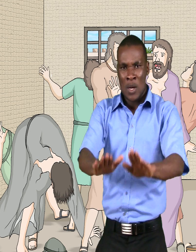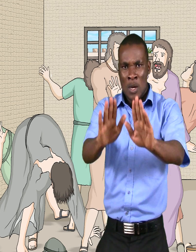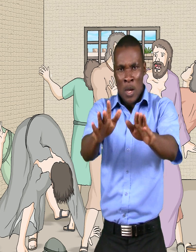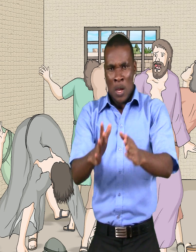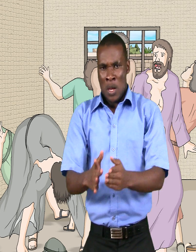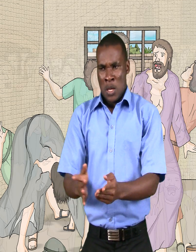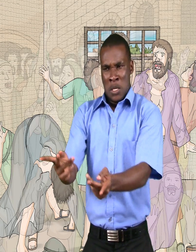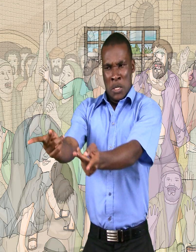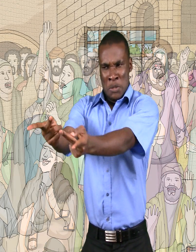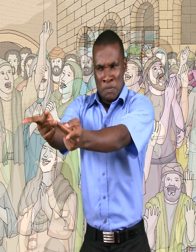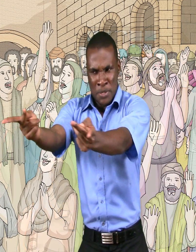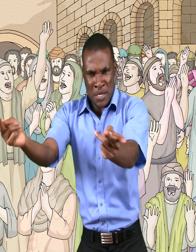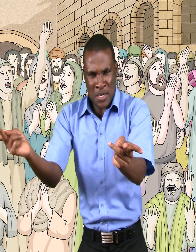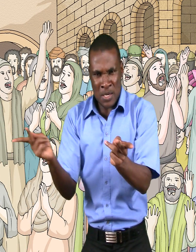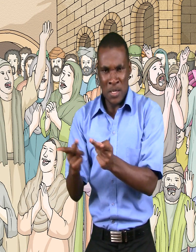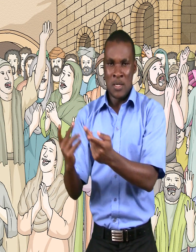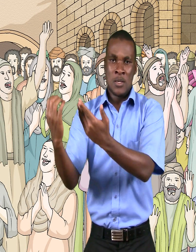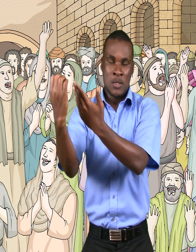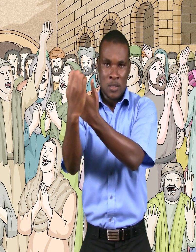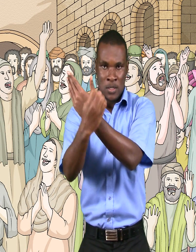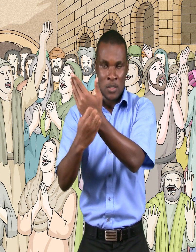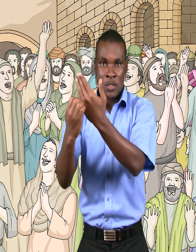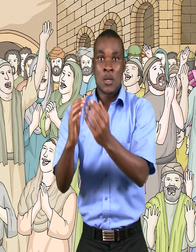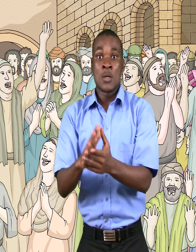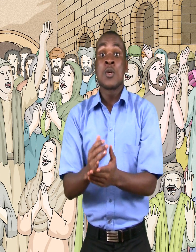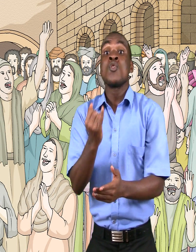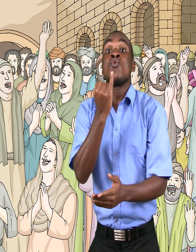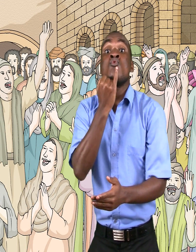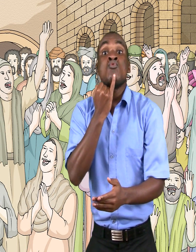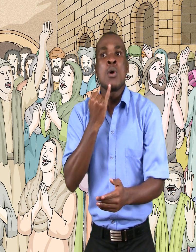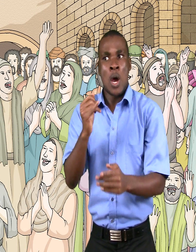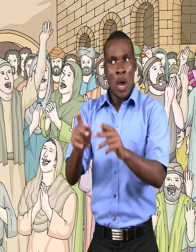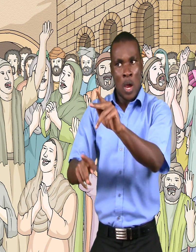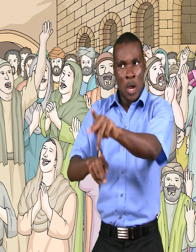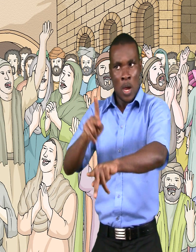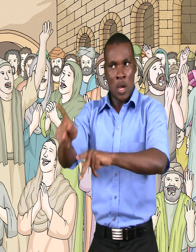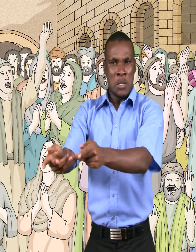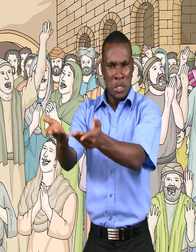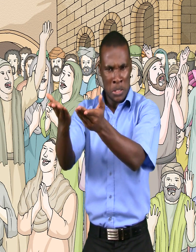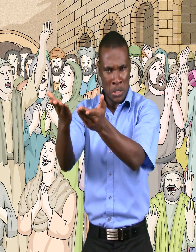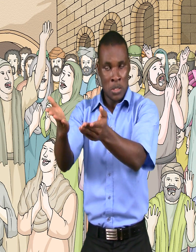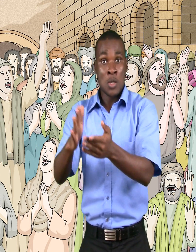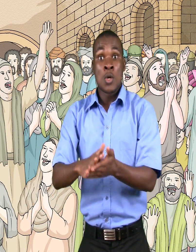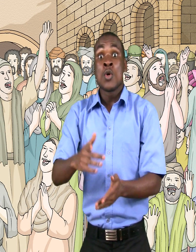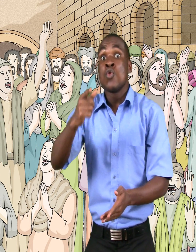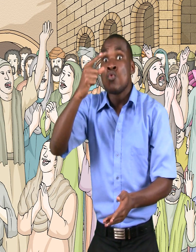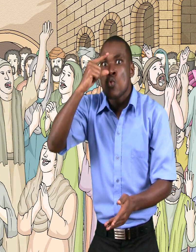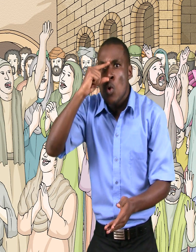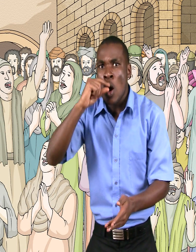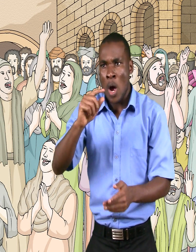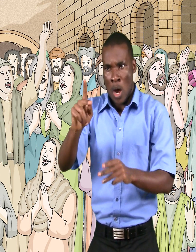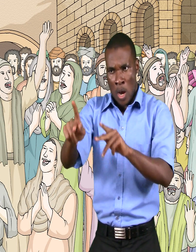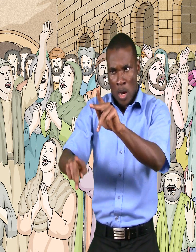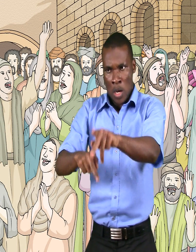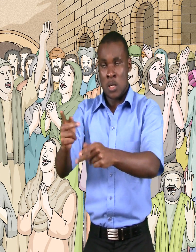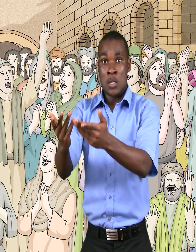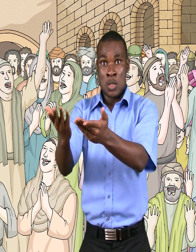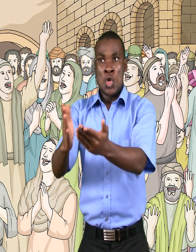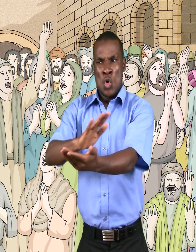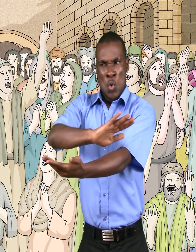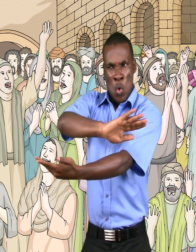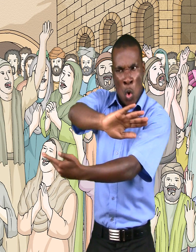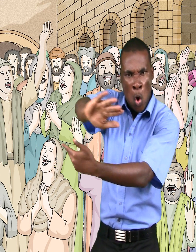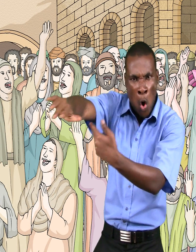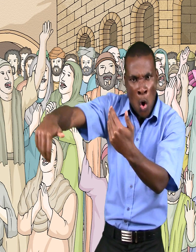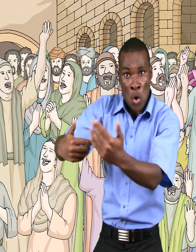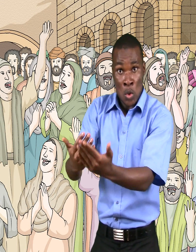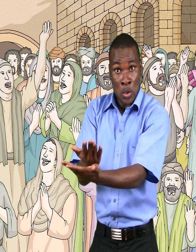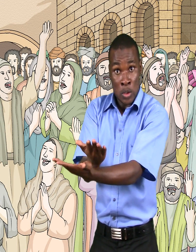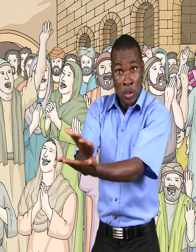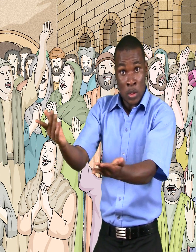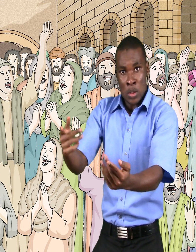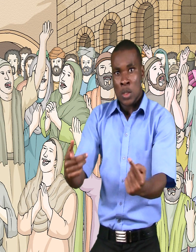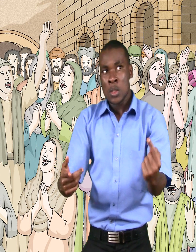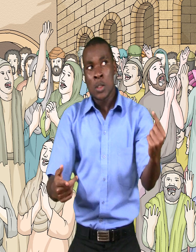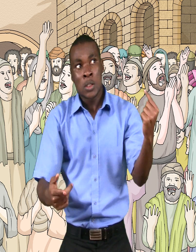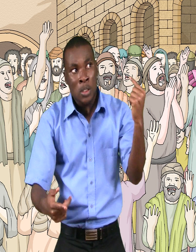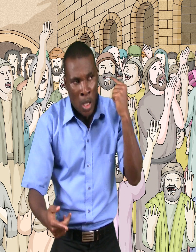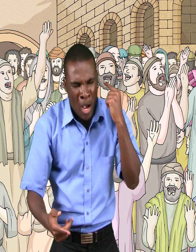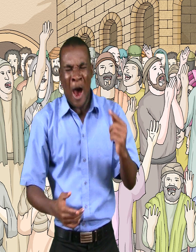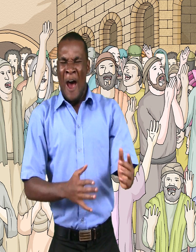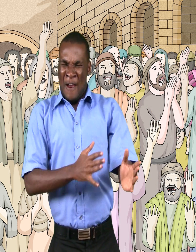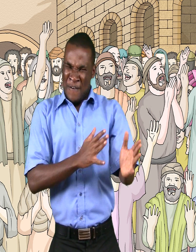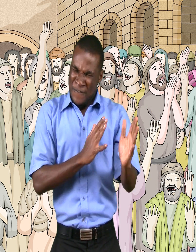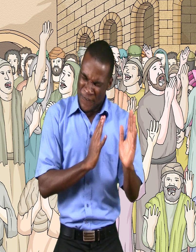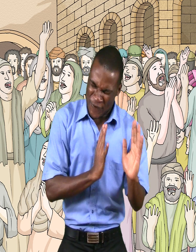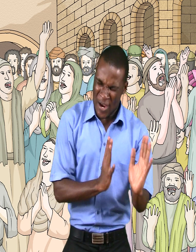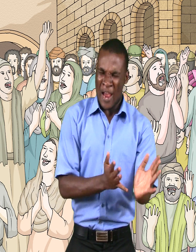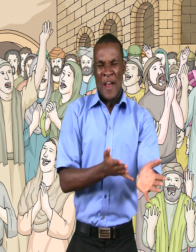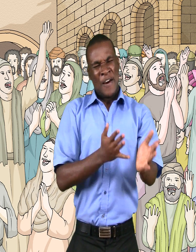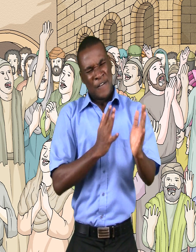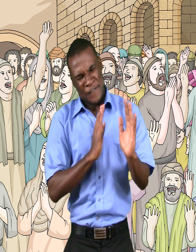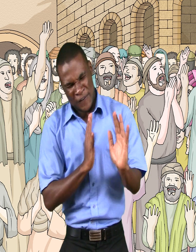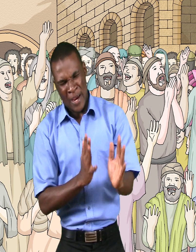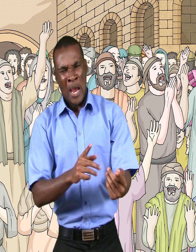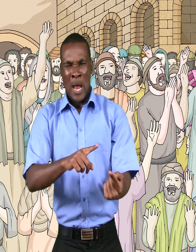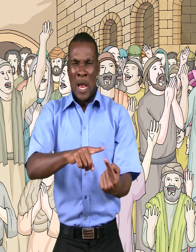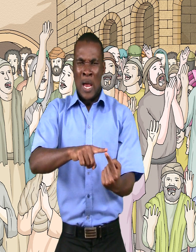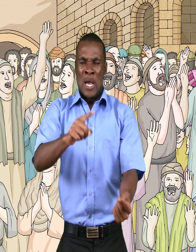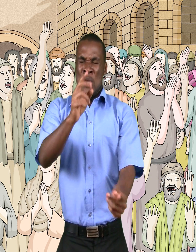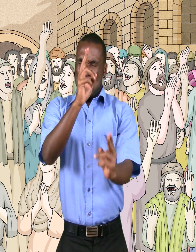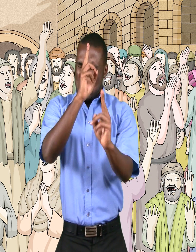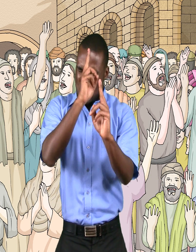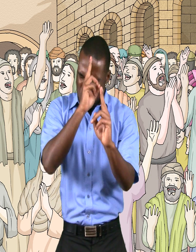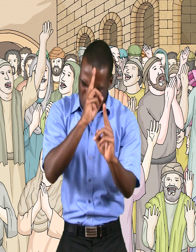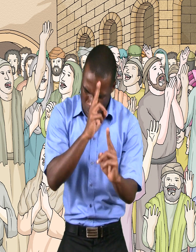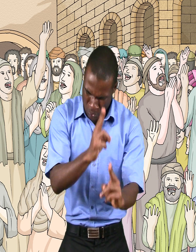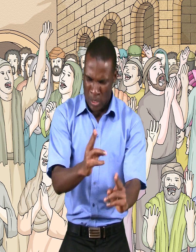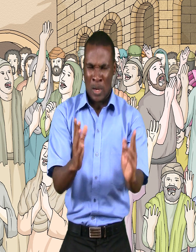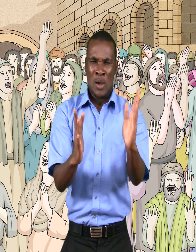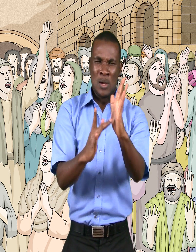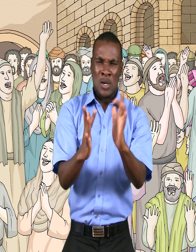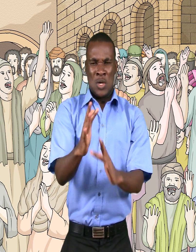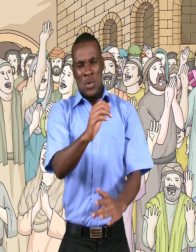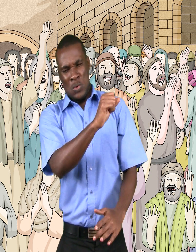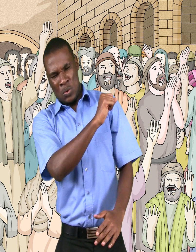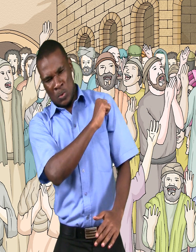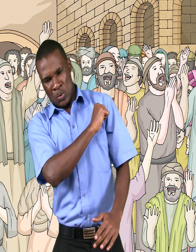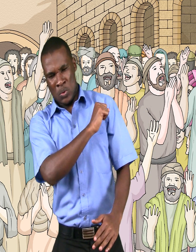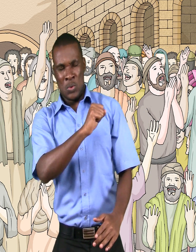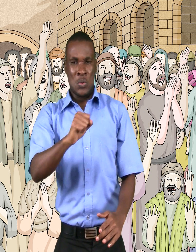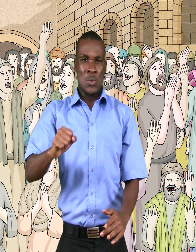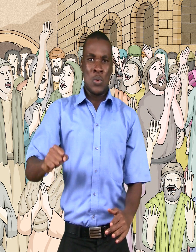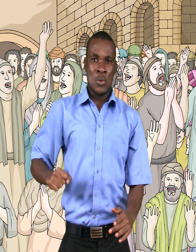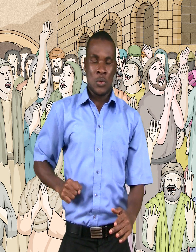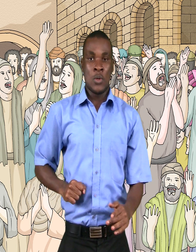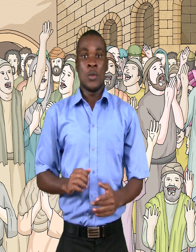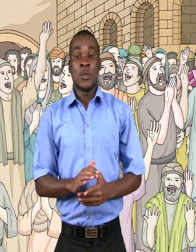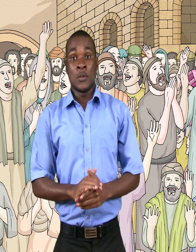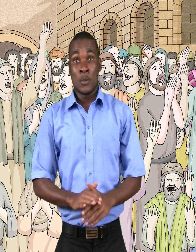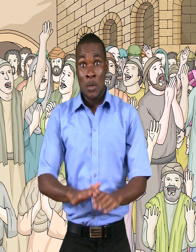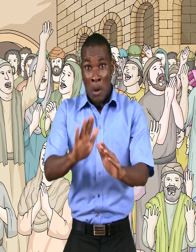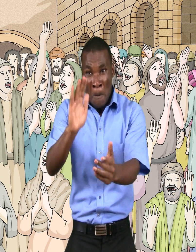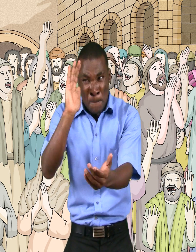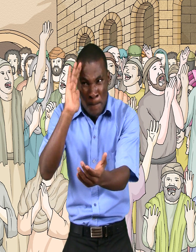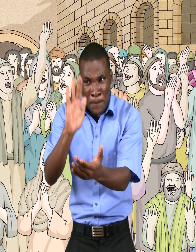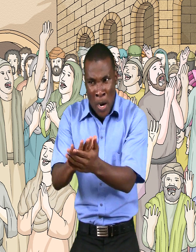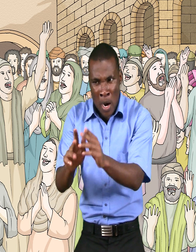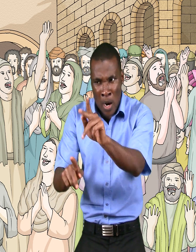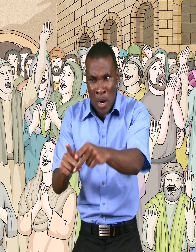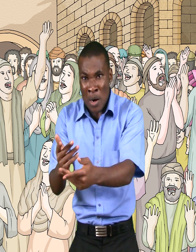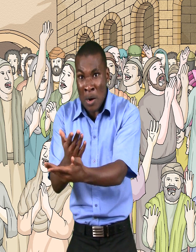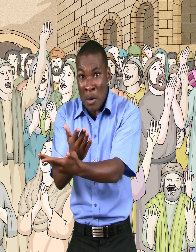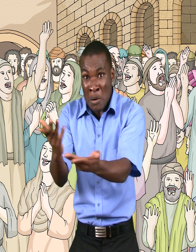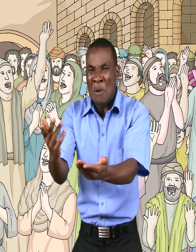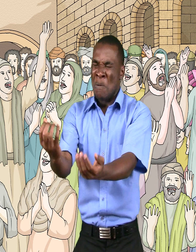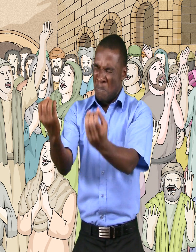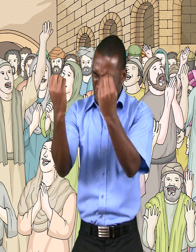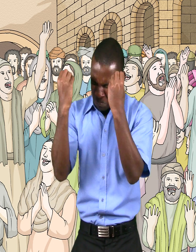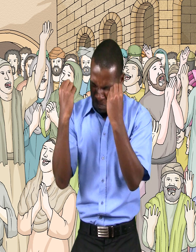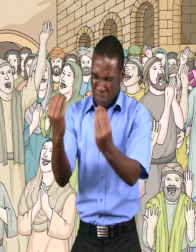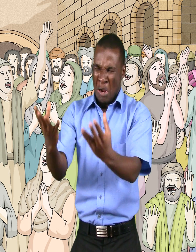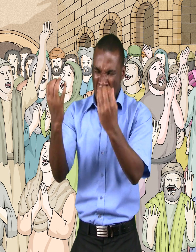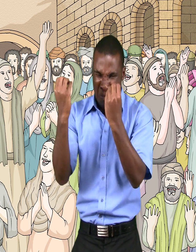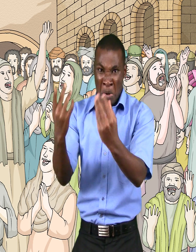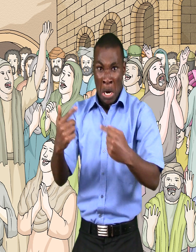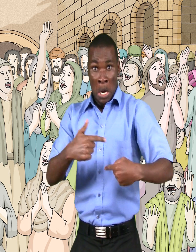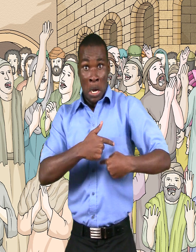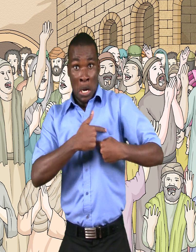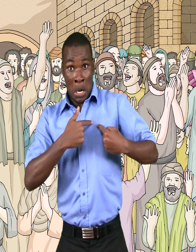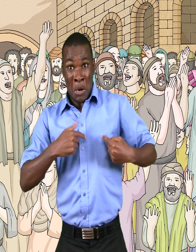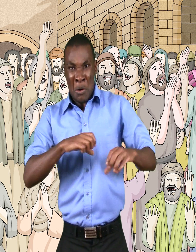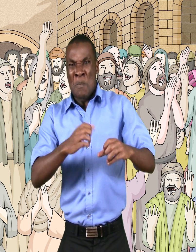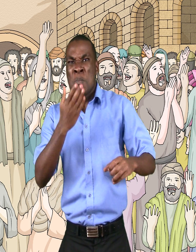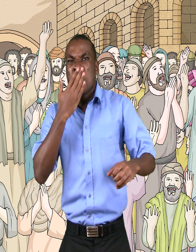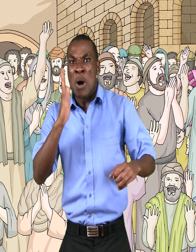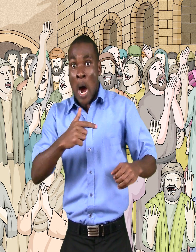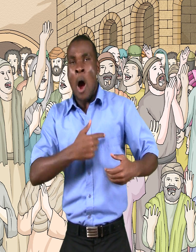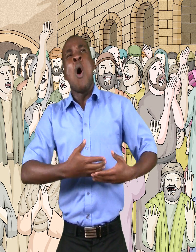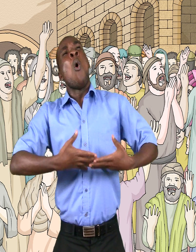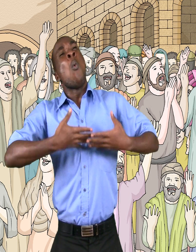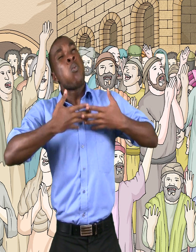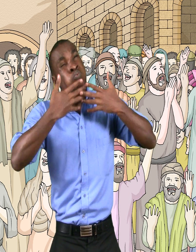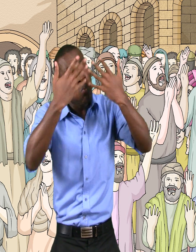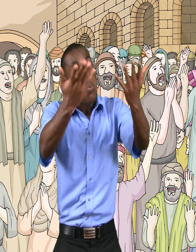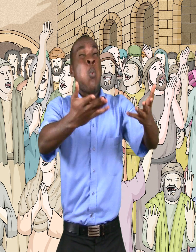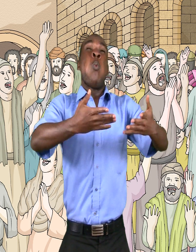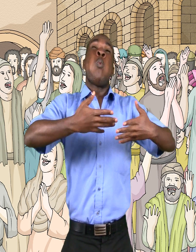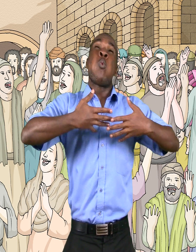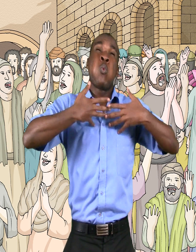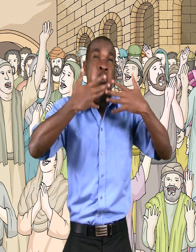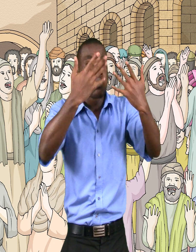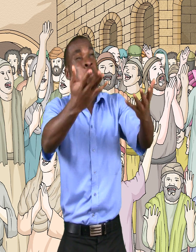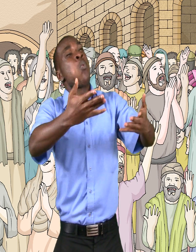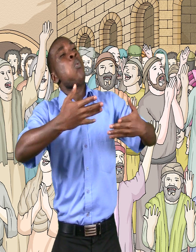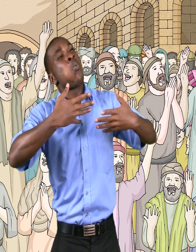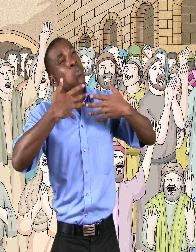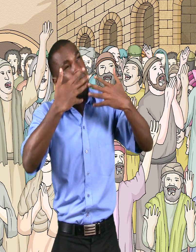This became known to all the Jews and Greeks living in Ephesus, and fear came over all of them. So the name of the Lord Jesus was held in high honor.